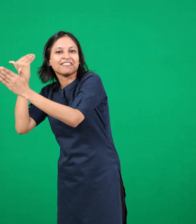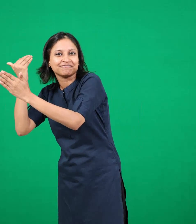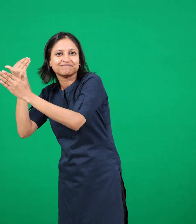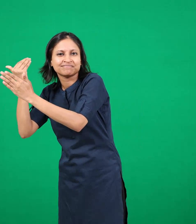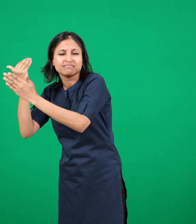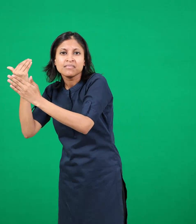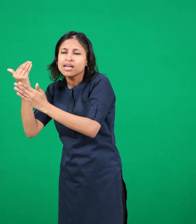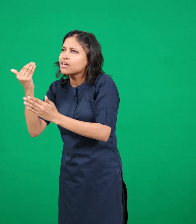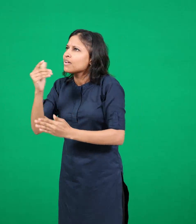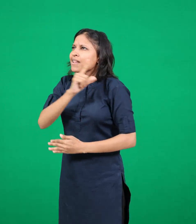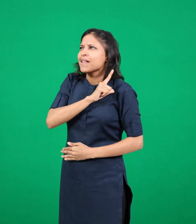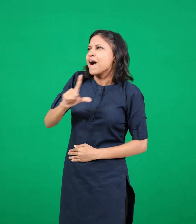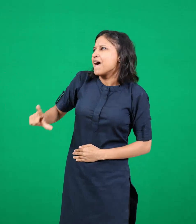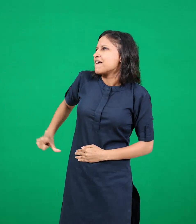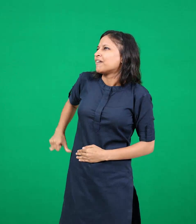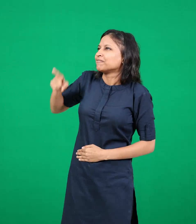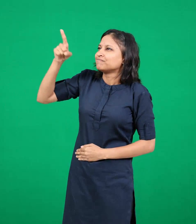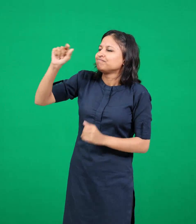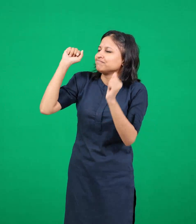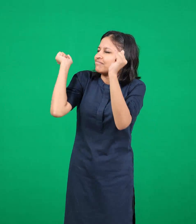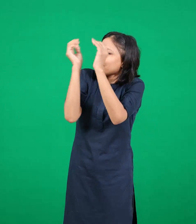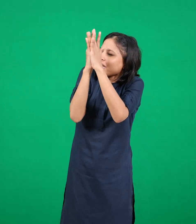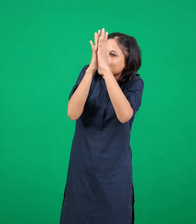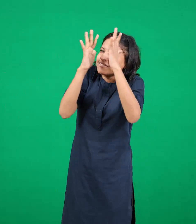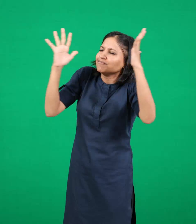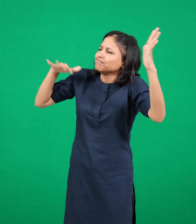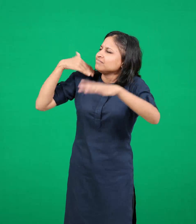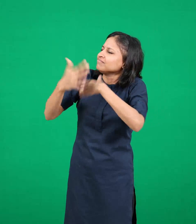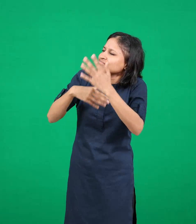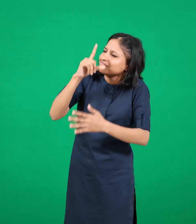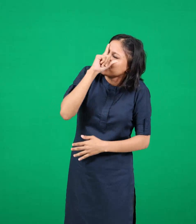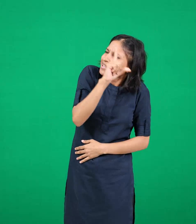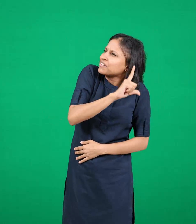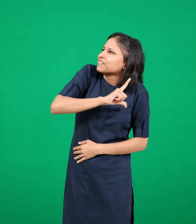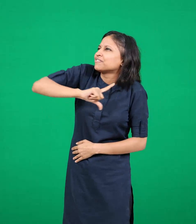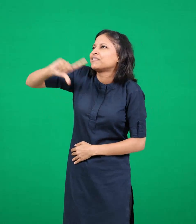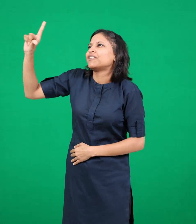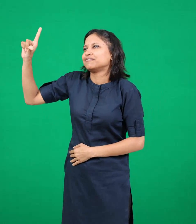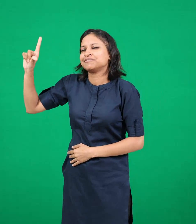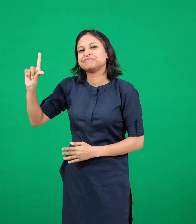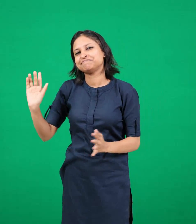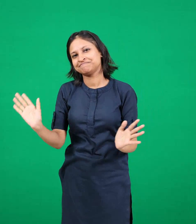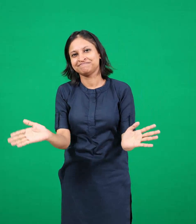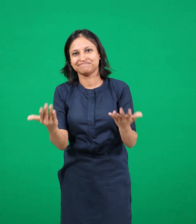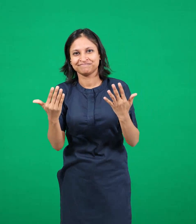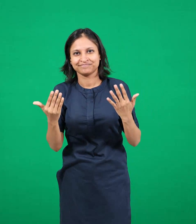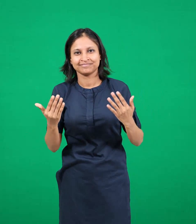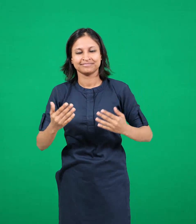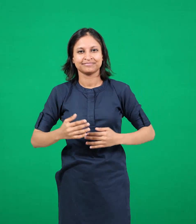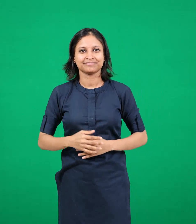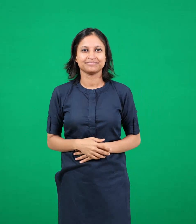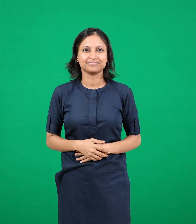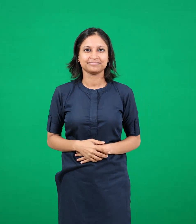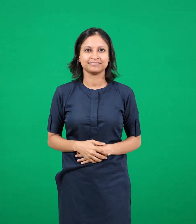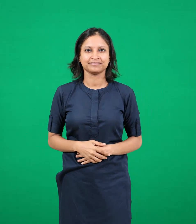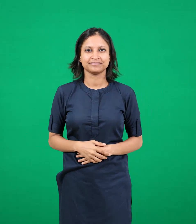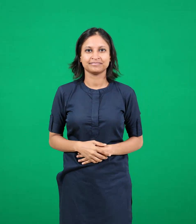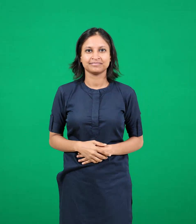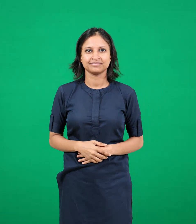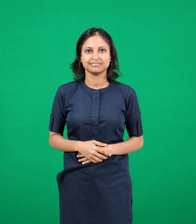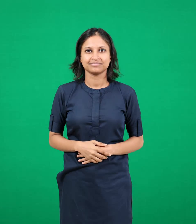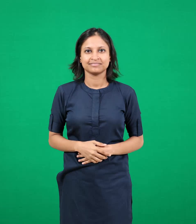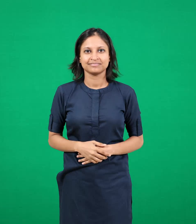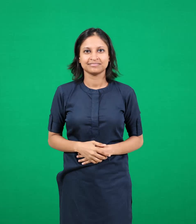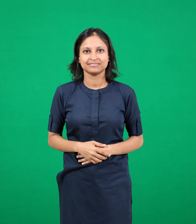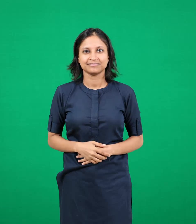To Him be the glory forever and ever. Amen.